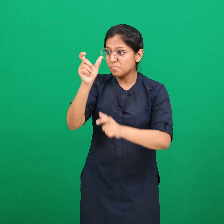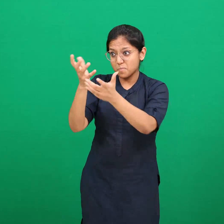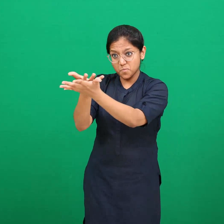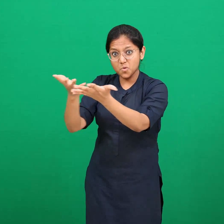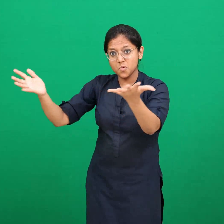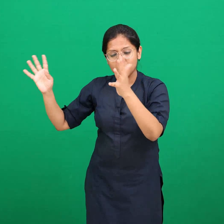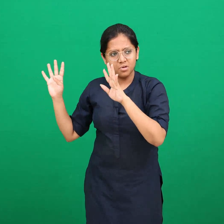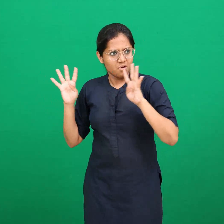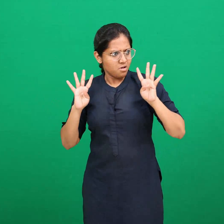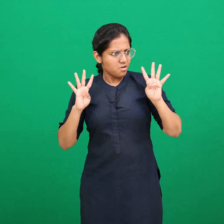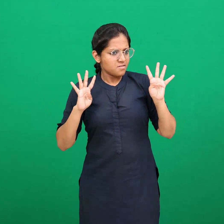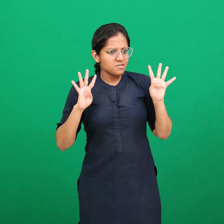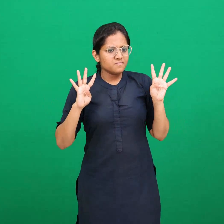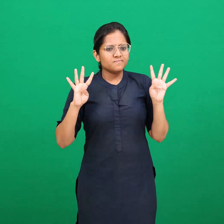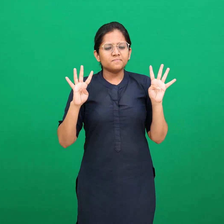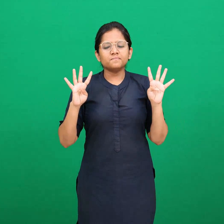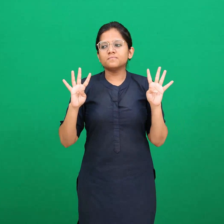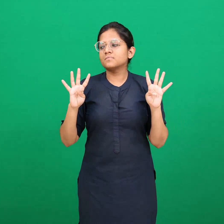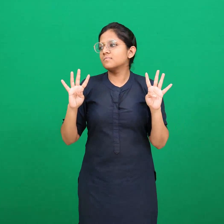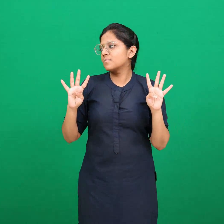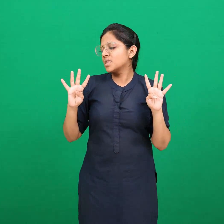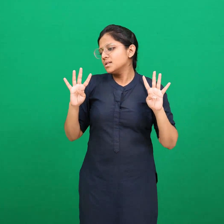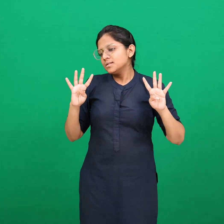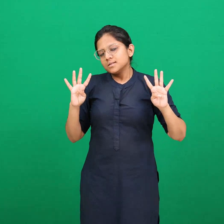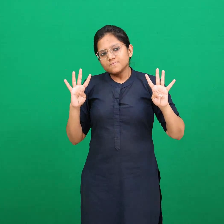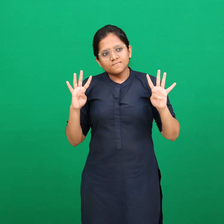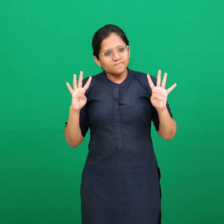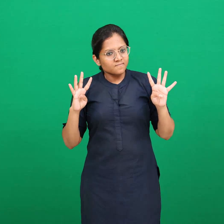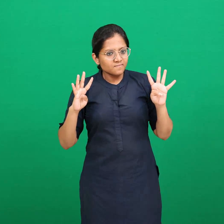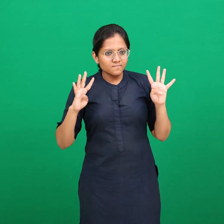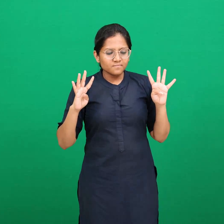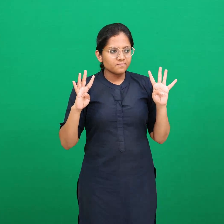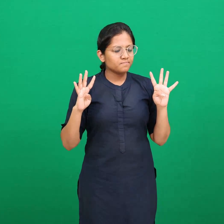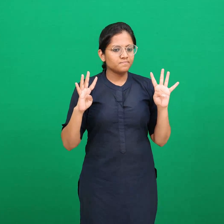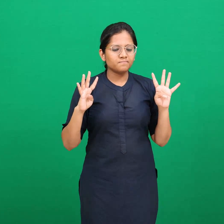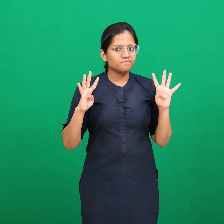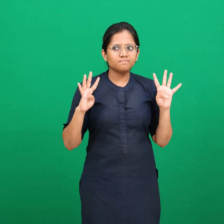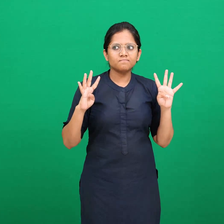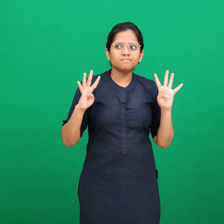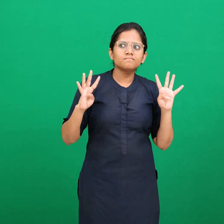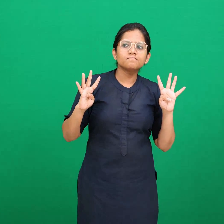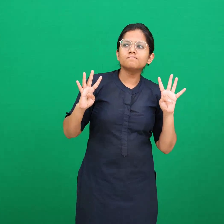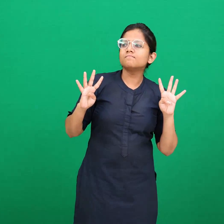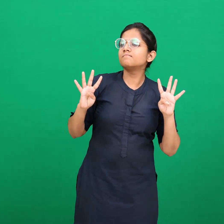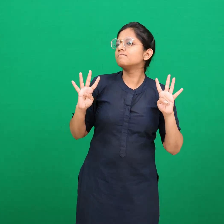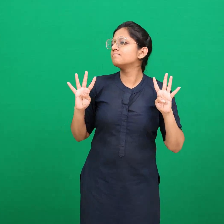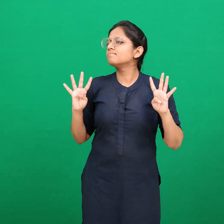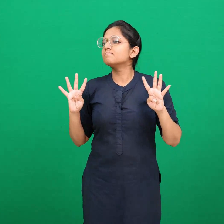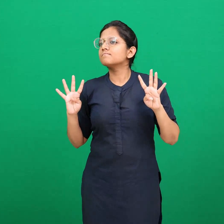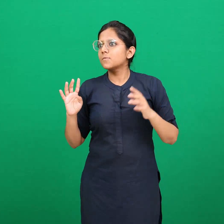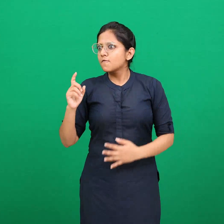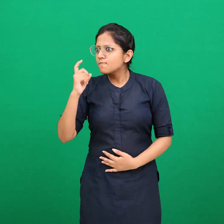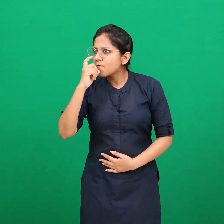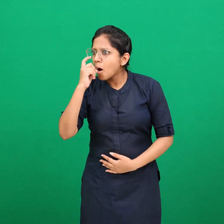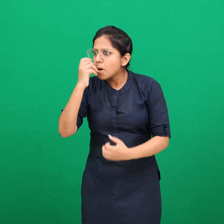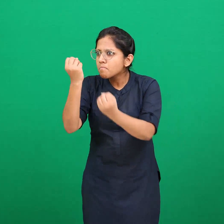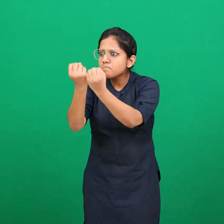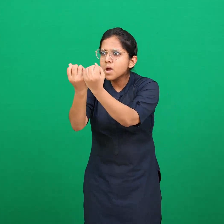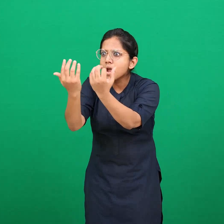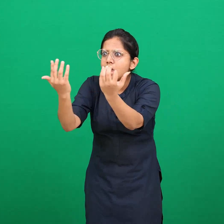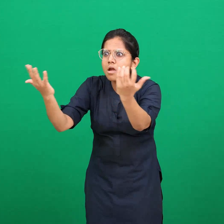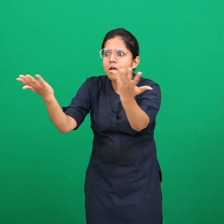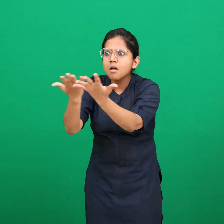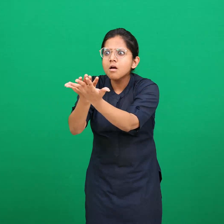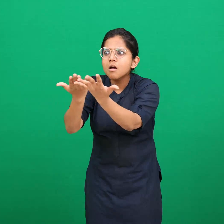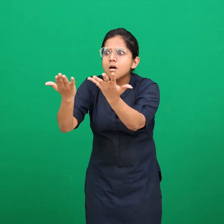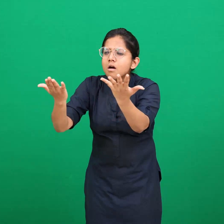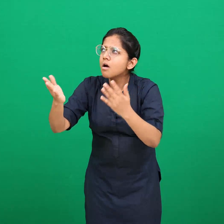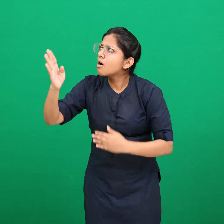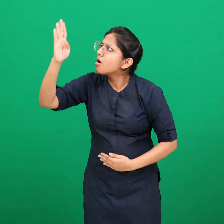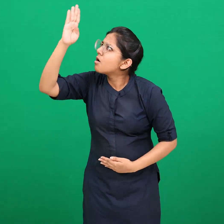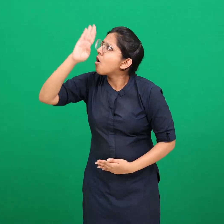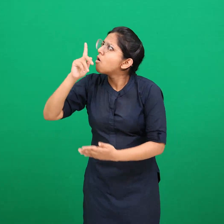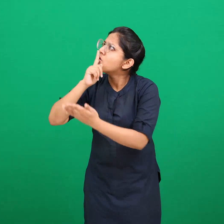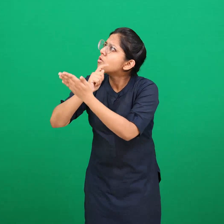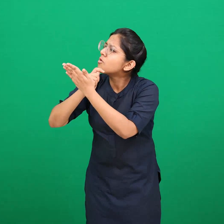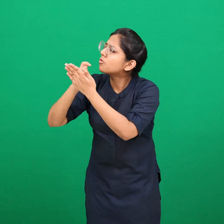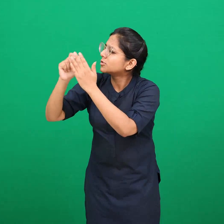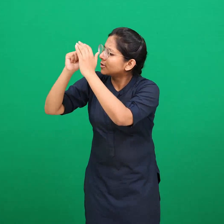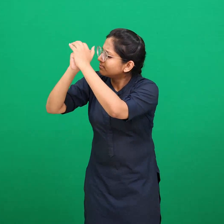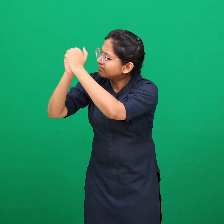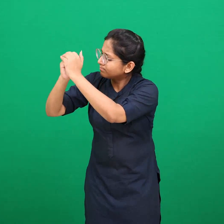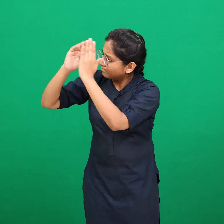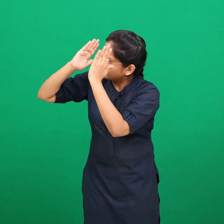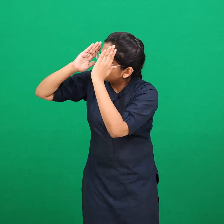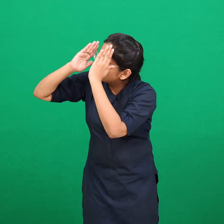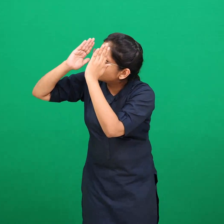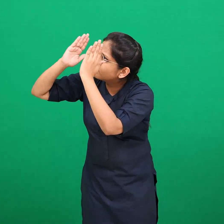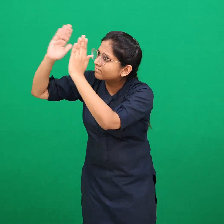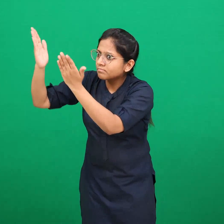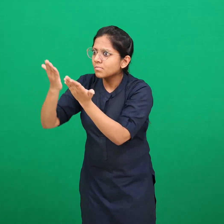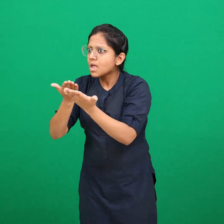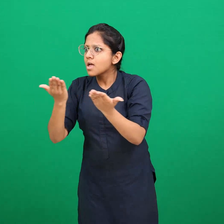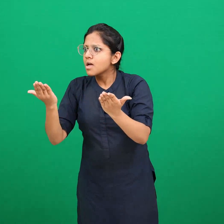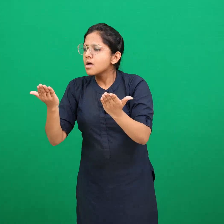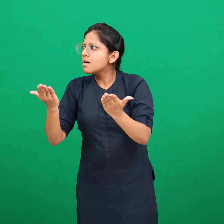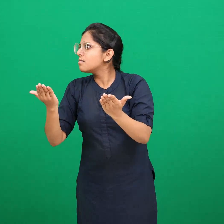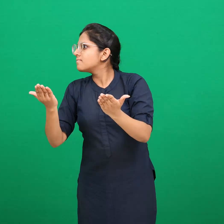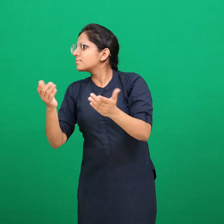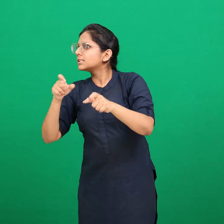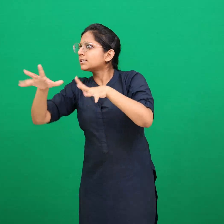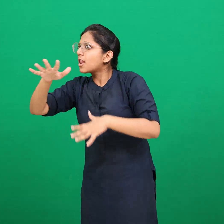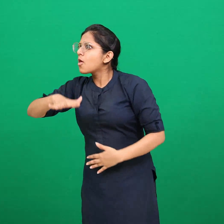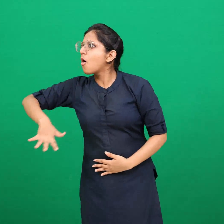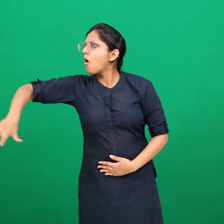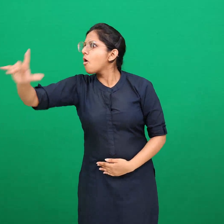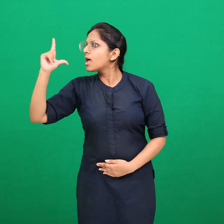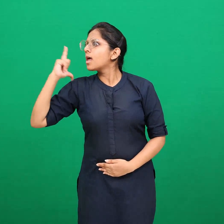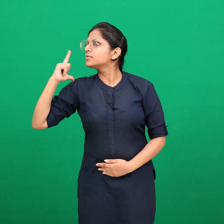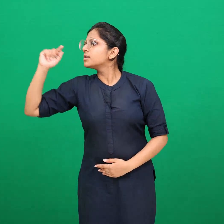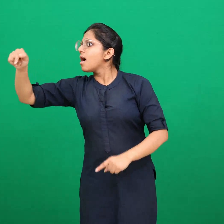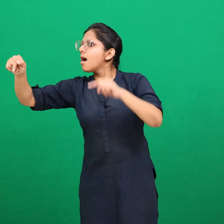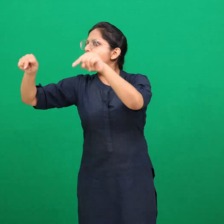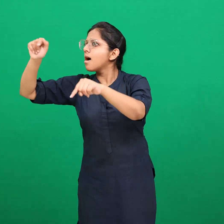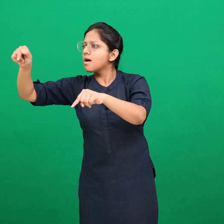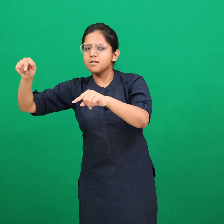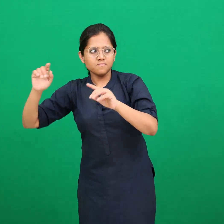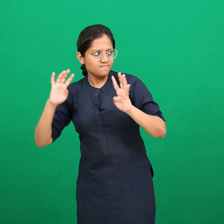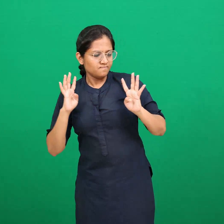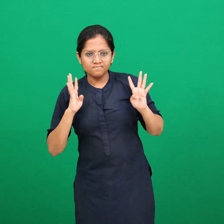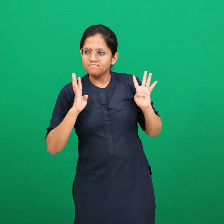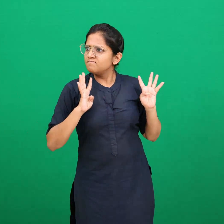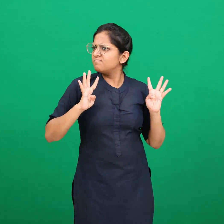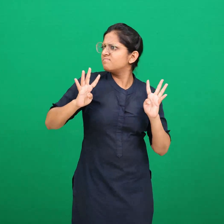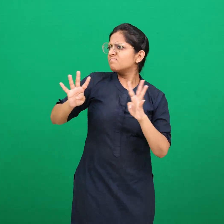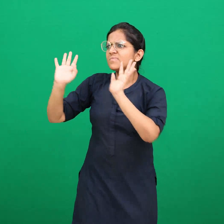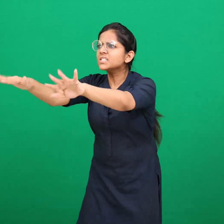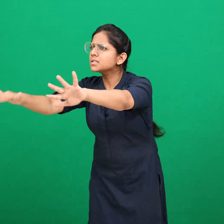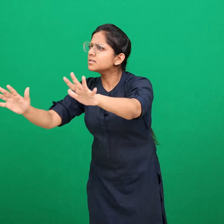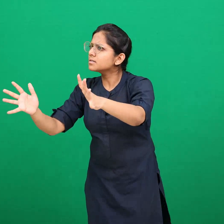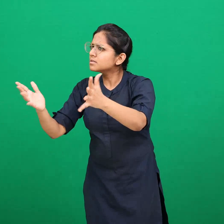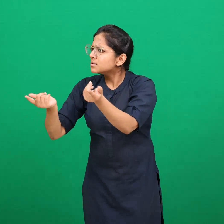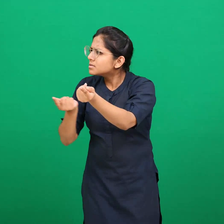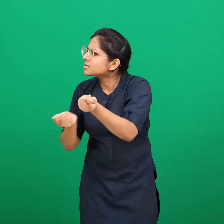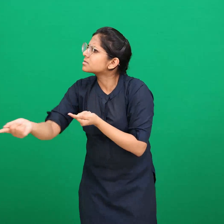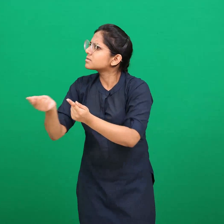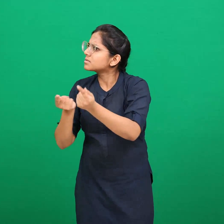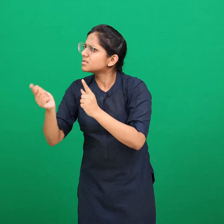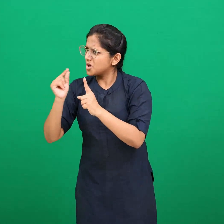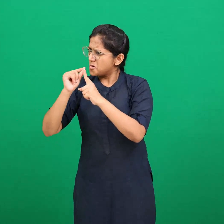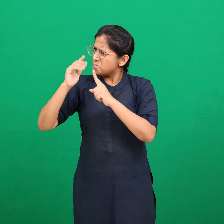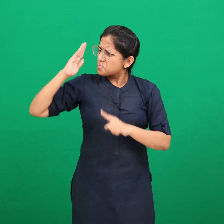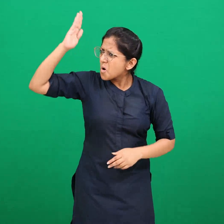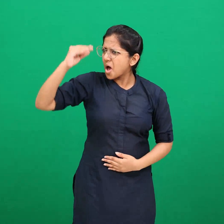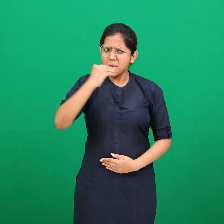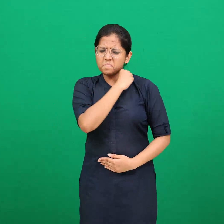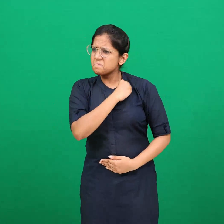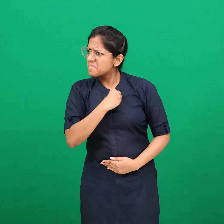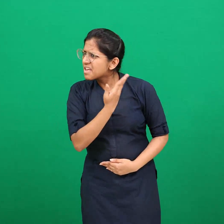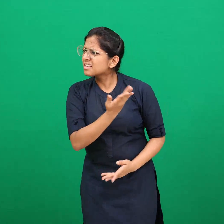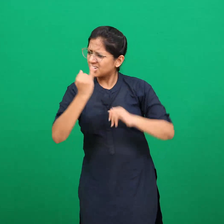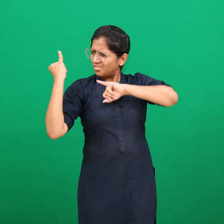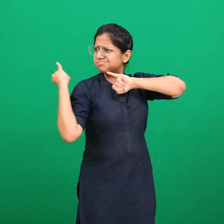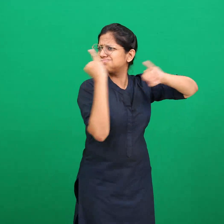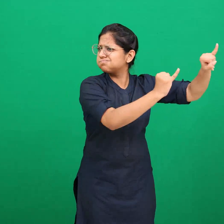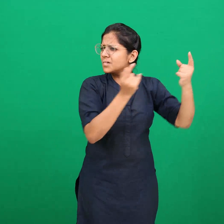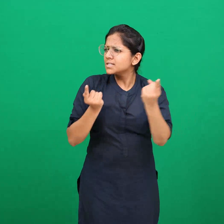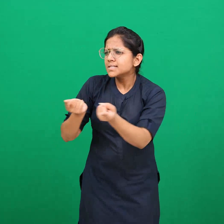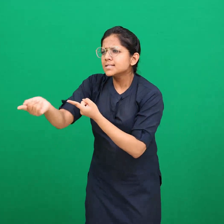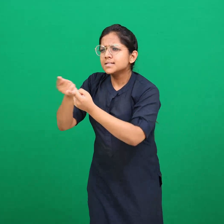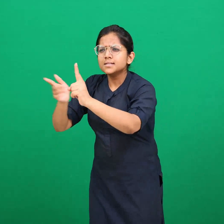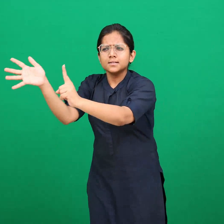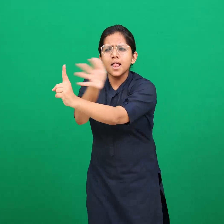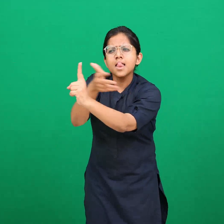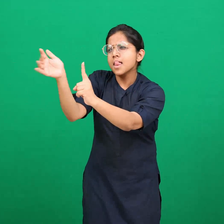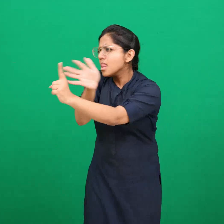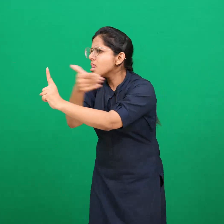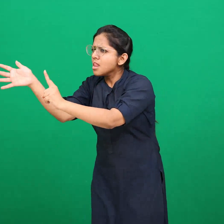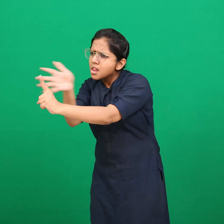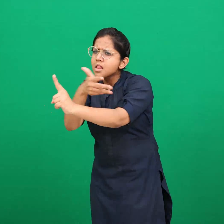So they shook the dust off their feet in protest against them and went to Iconium. And the disciples were filled with joy and with the Holy Spirit.